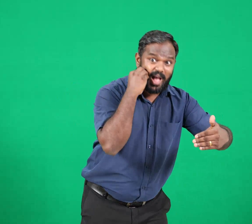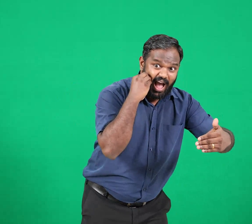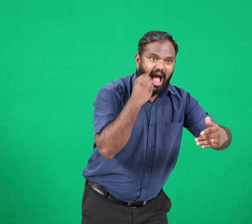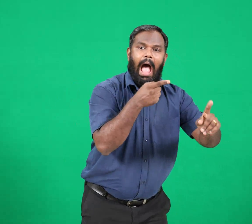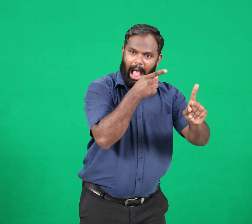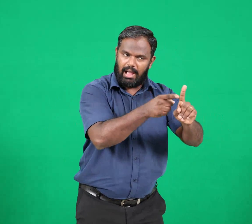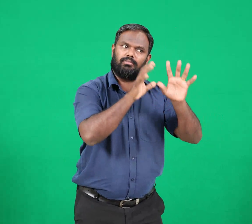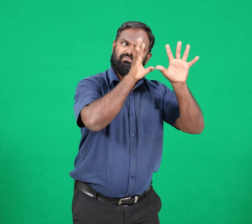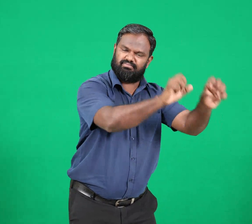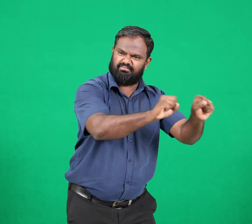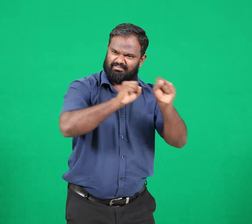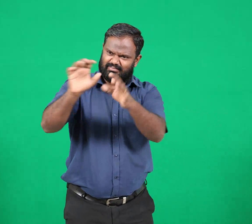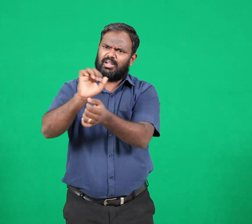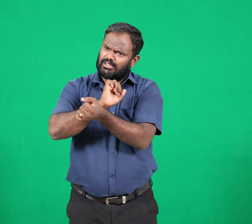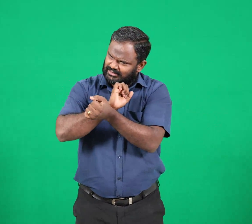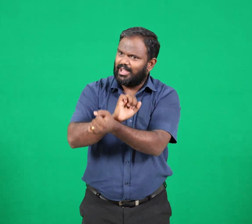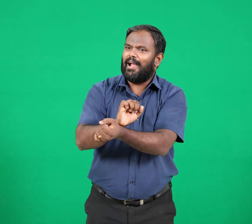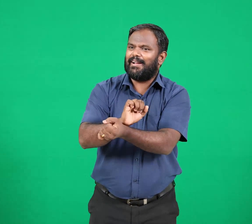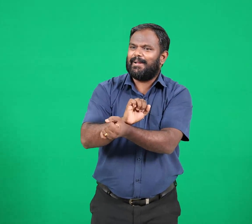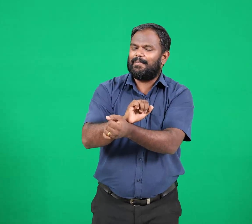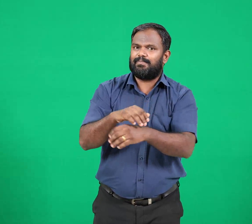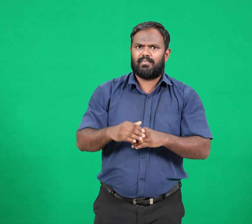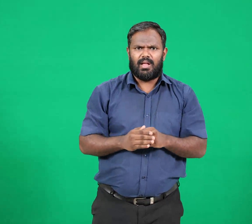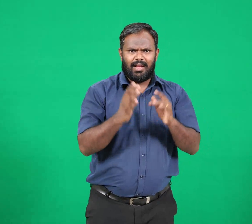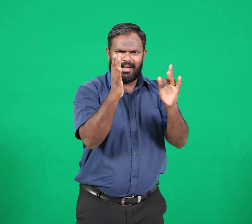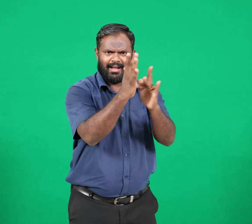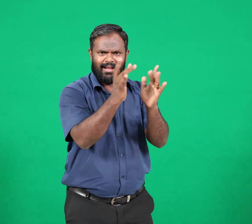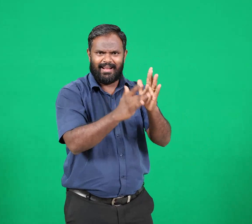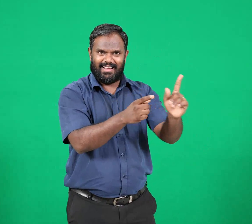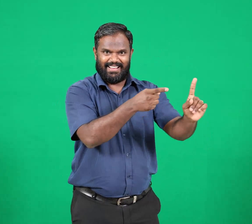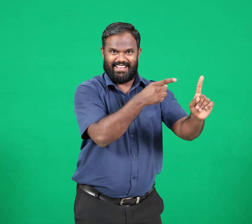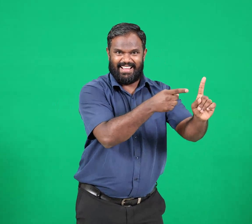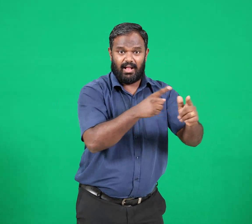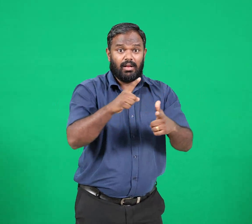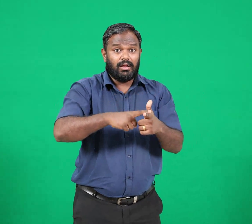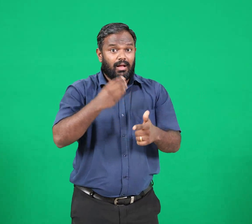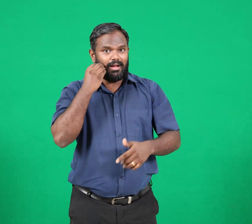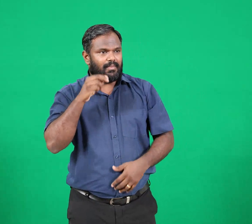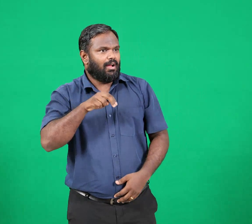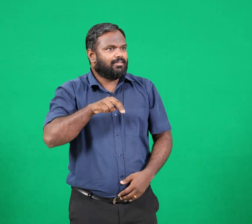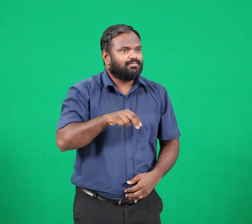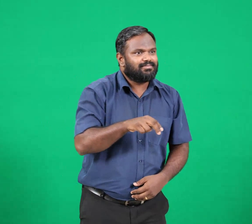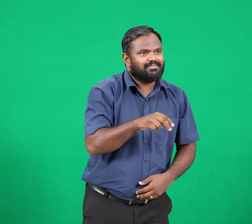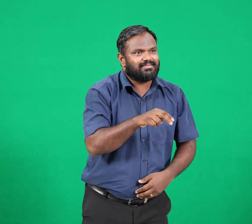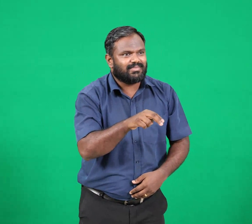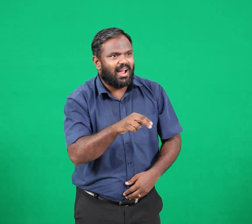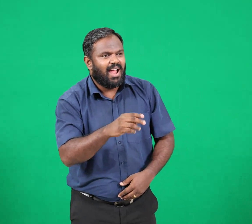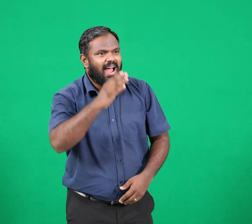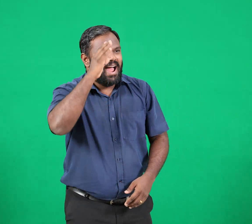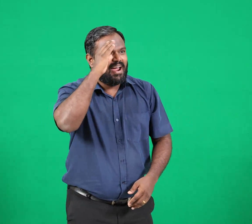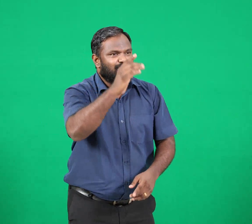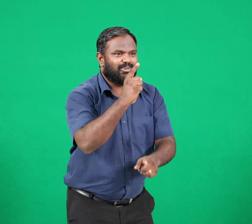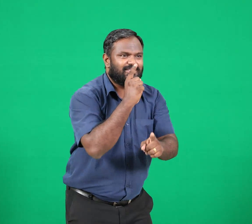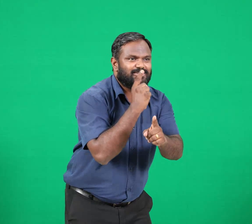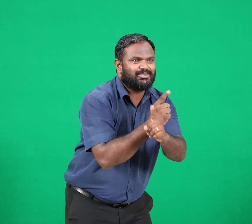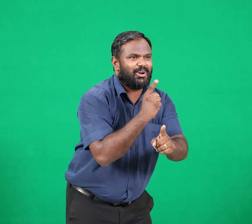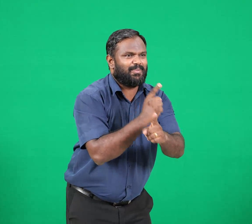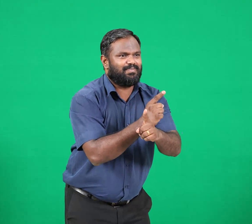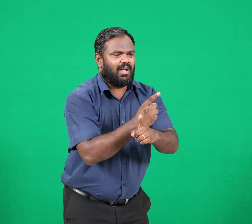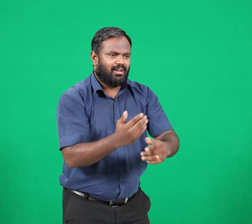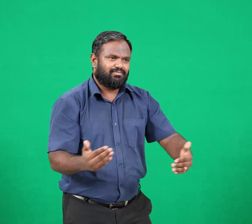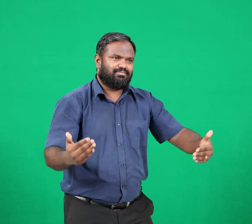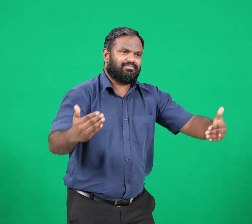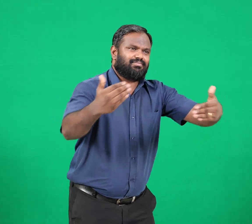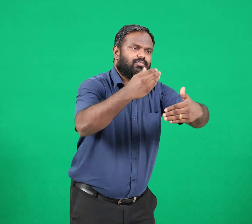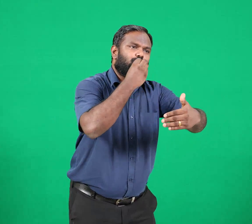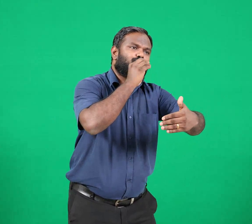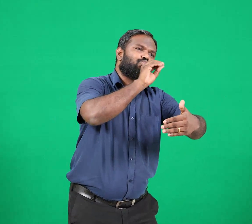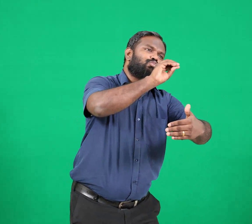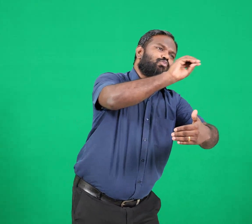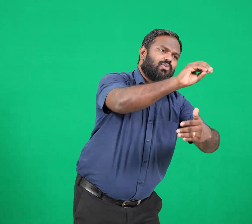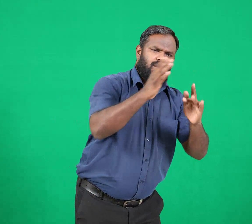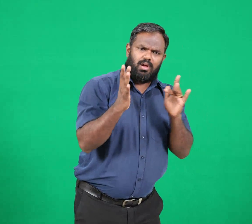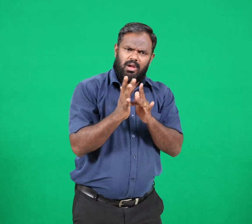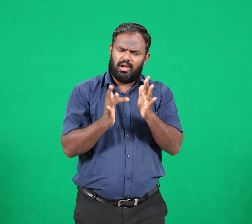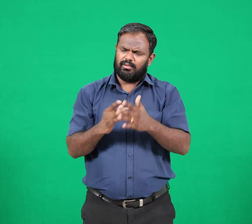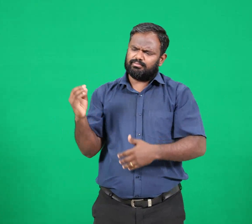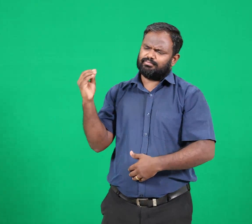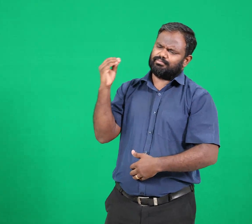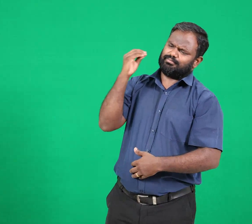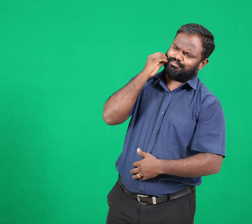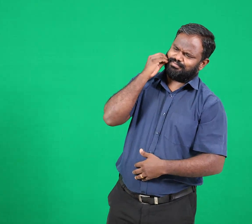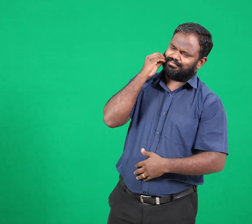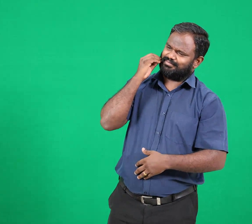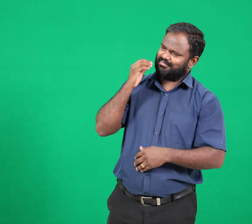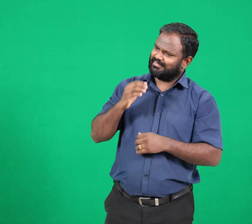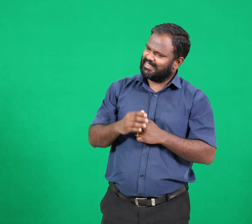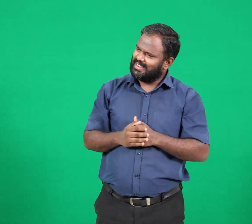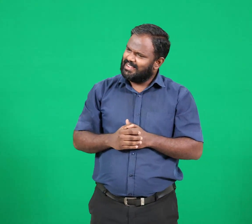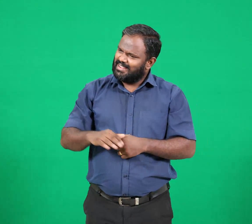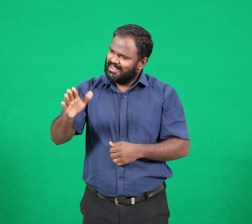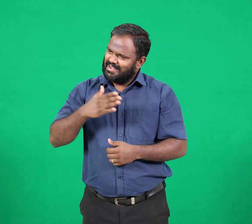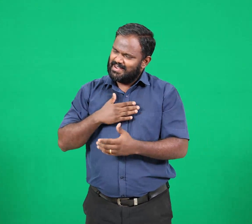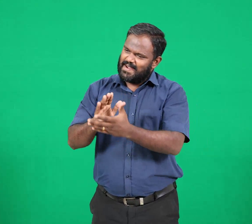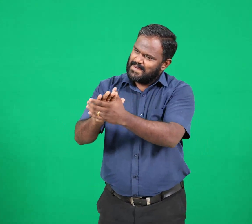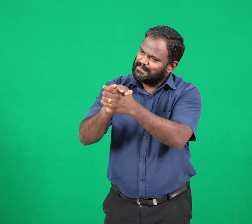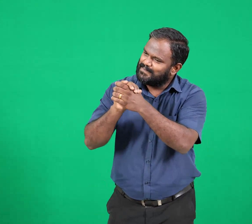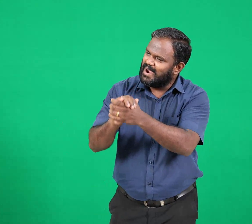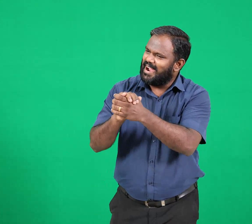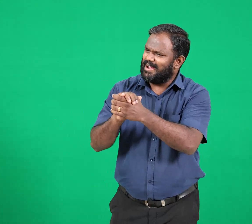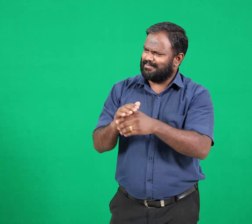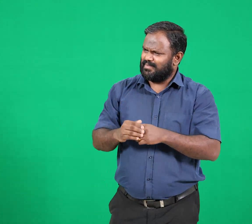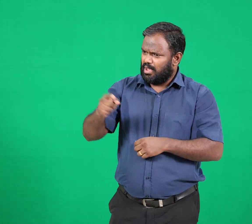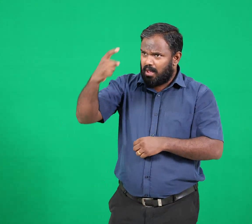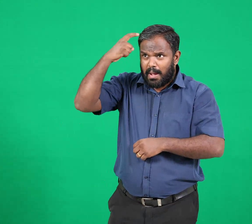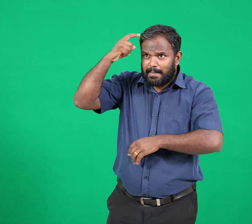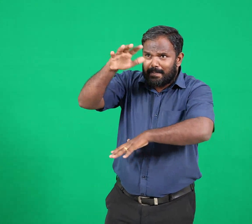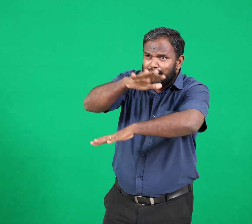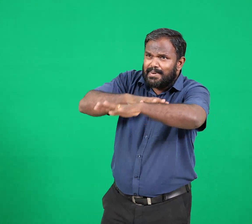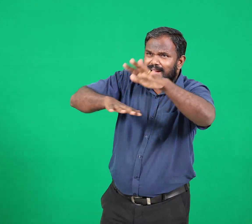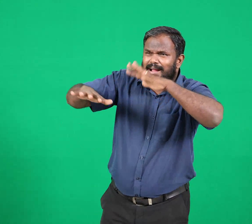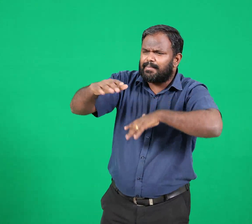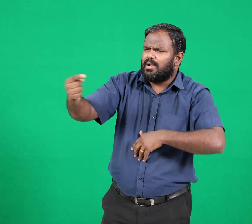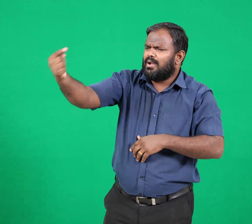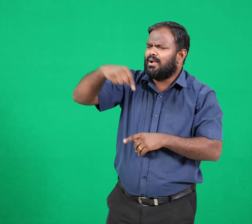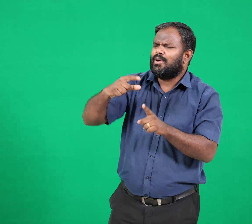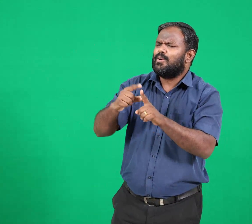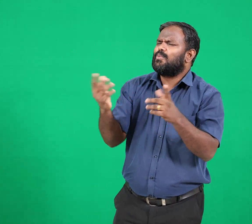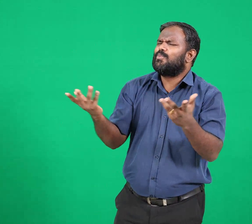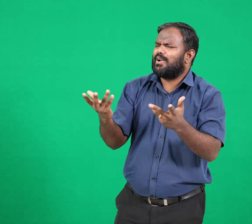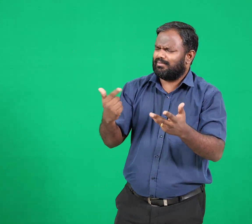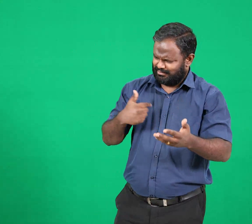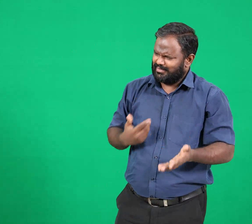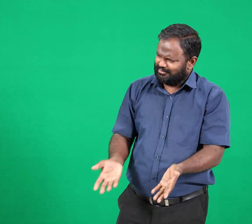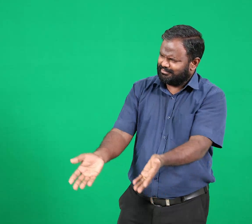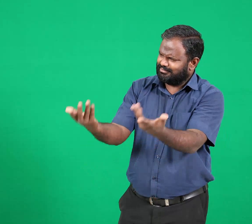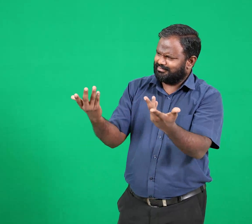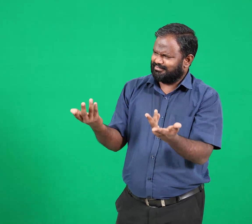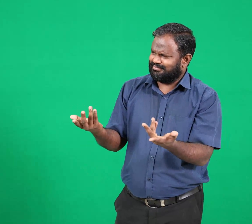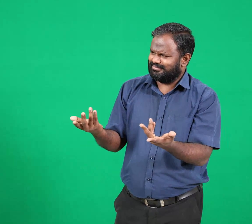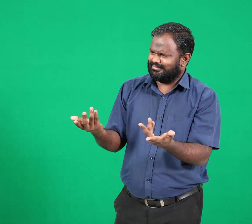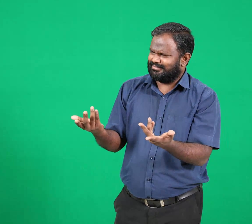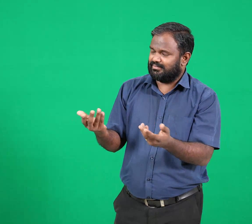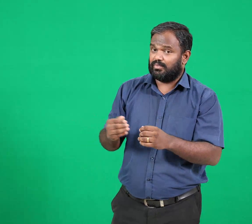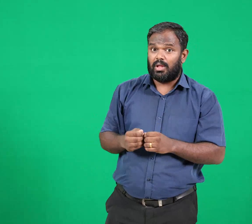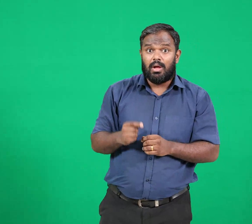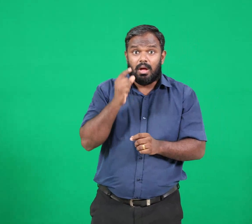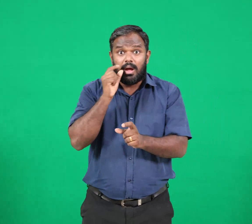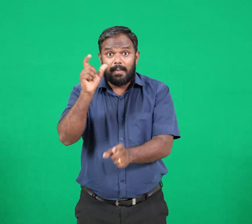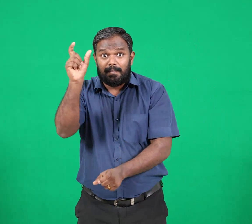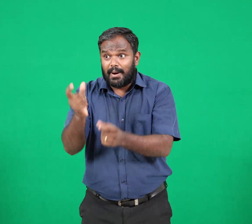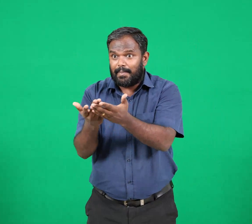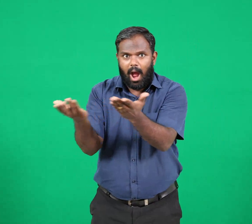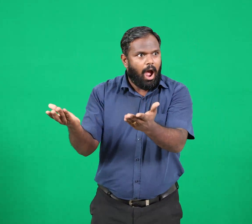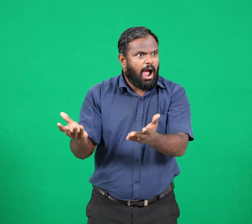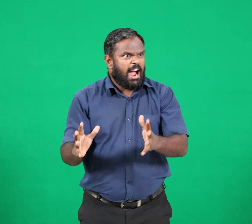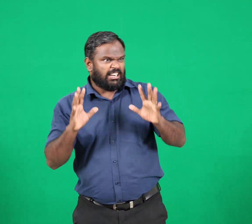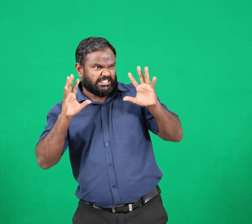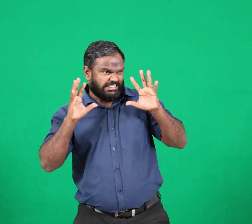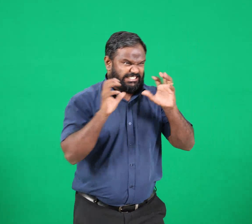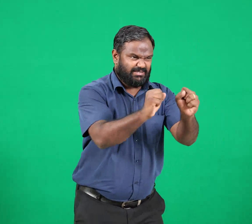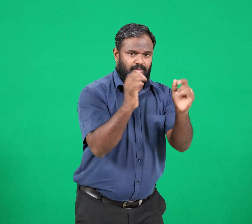"Friend," Jesus replied, "do what you came for." Then the men stepped forward, seized Jesus, and arrested Him.